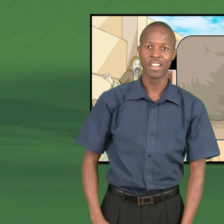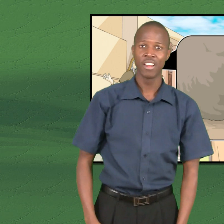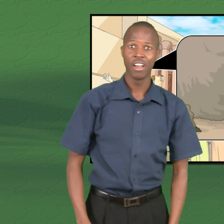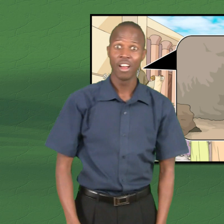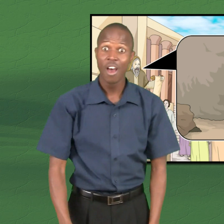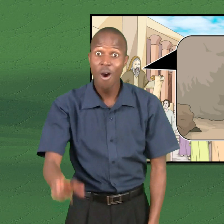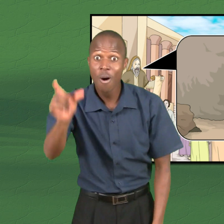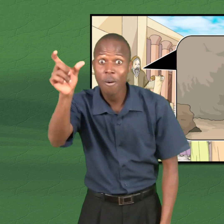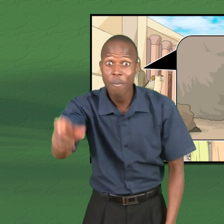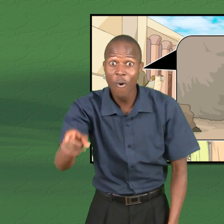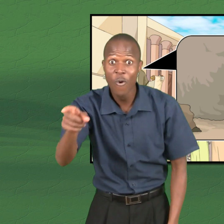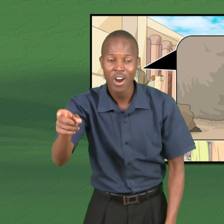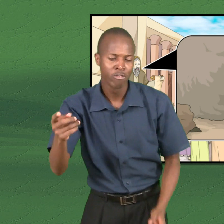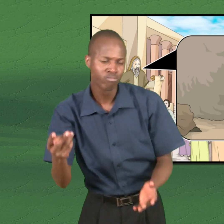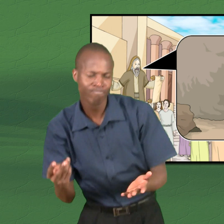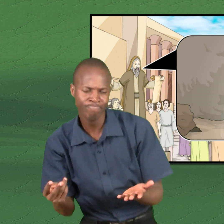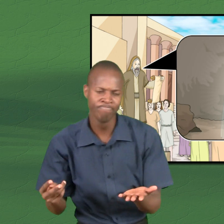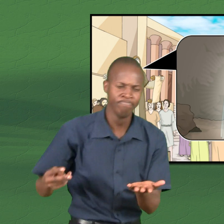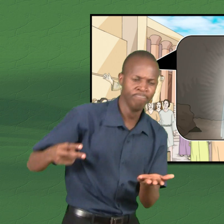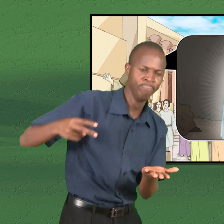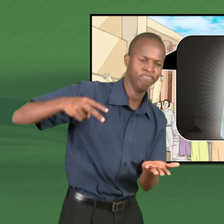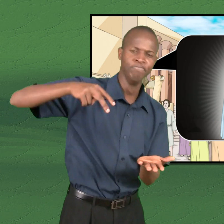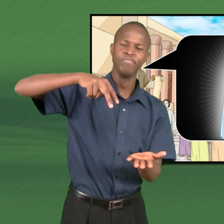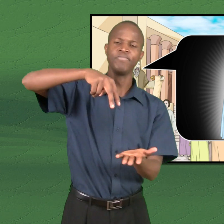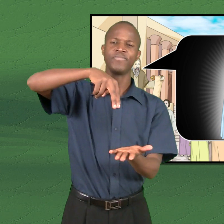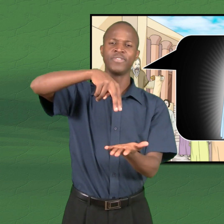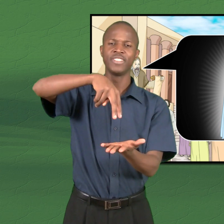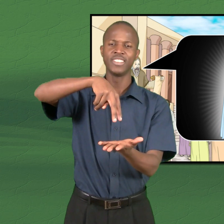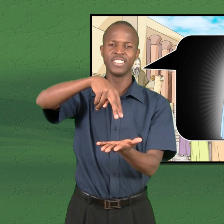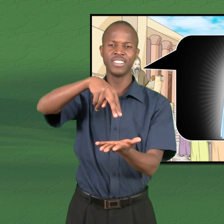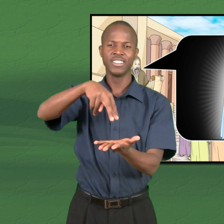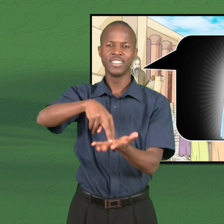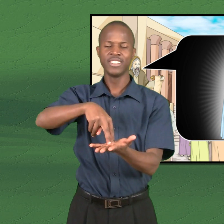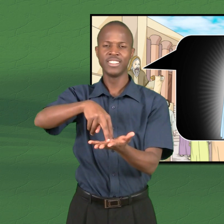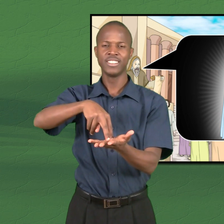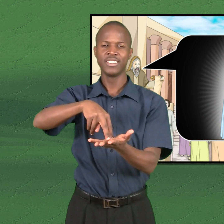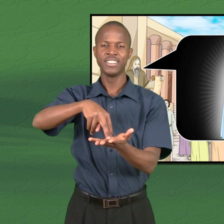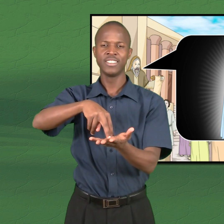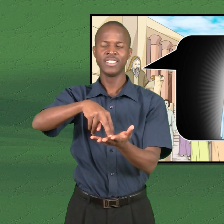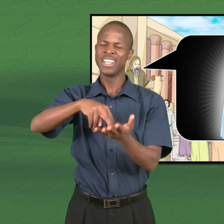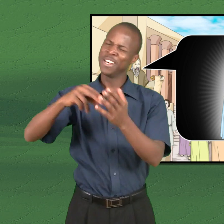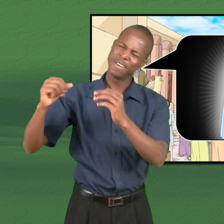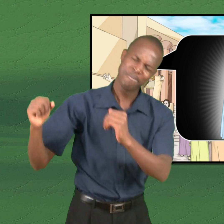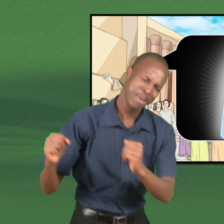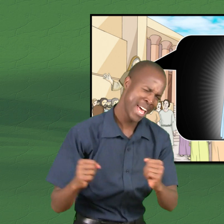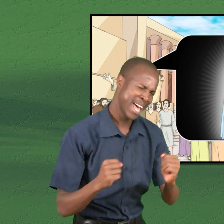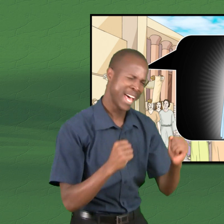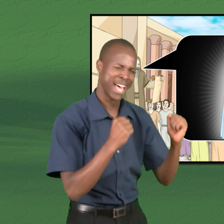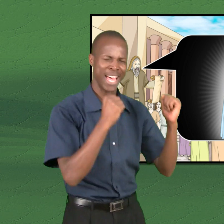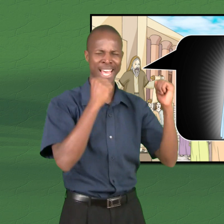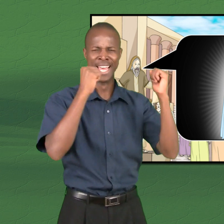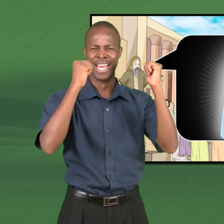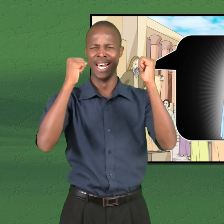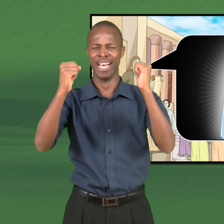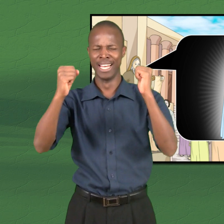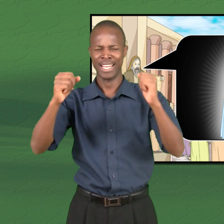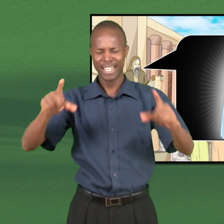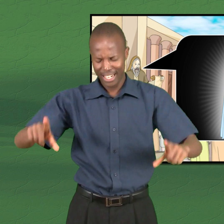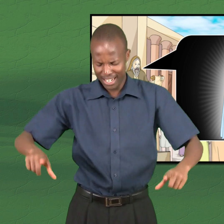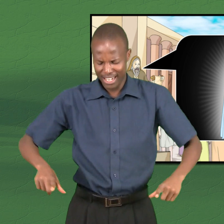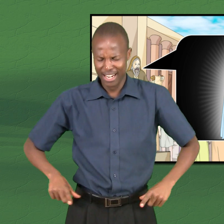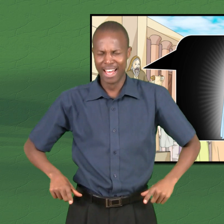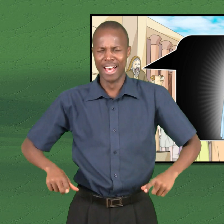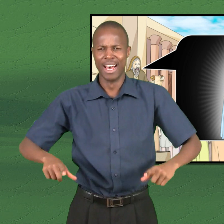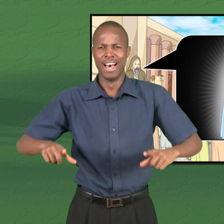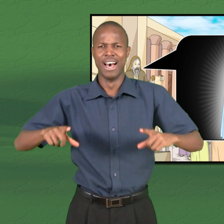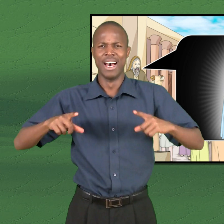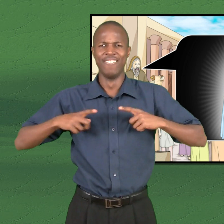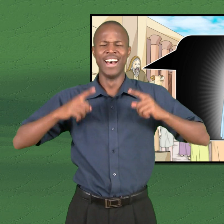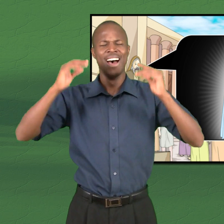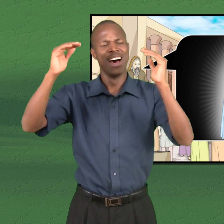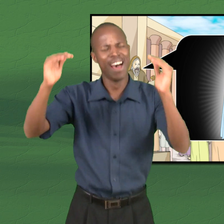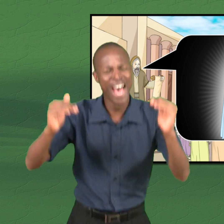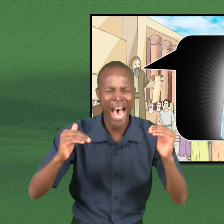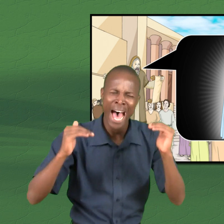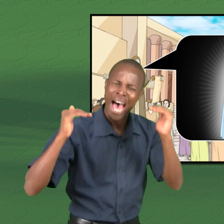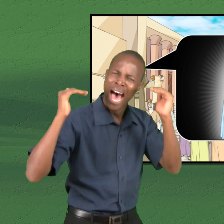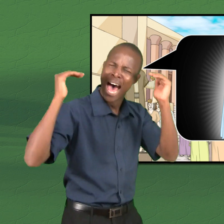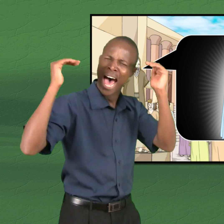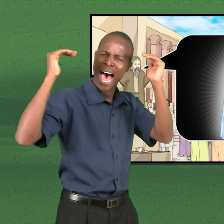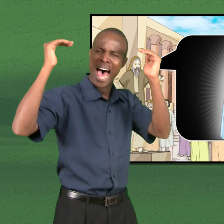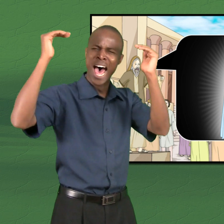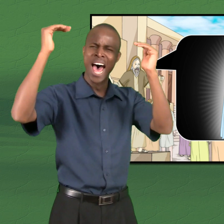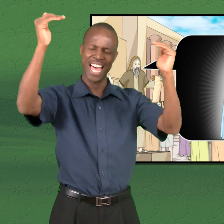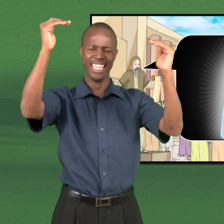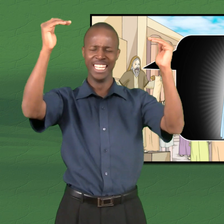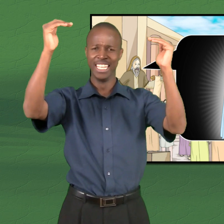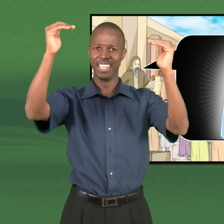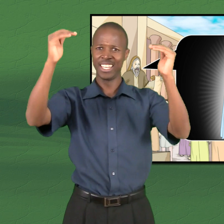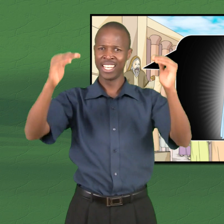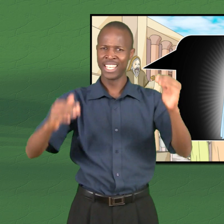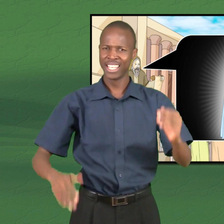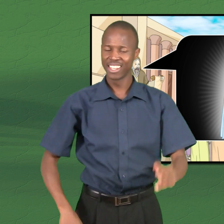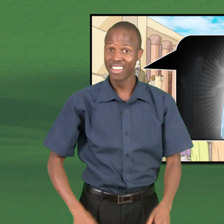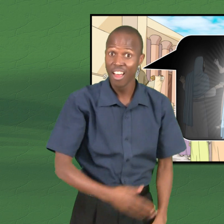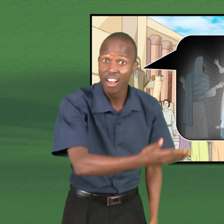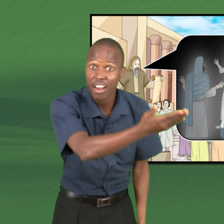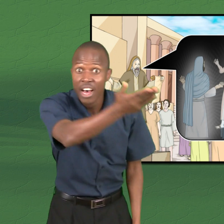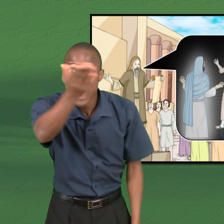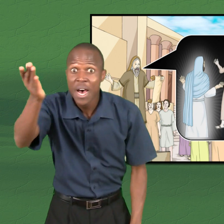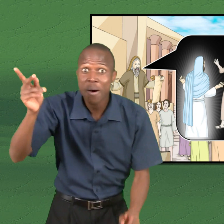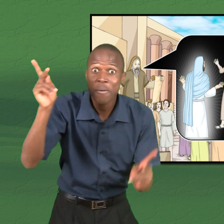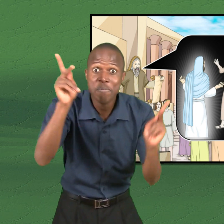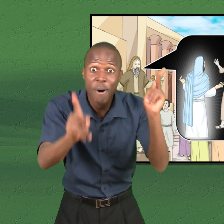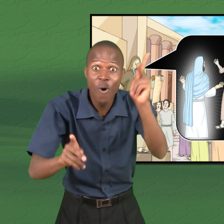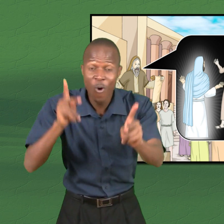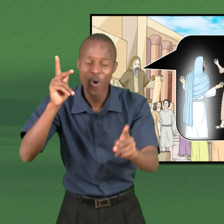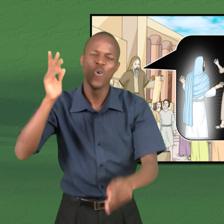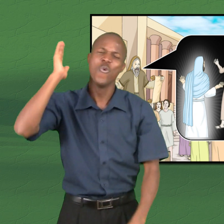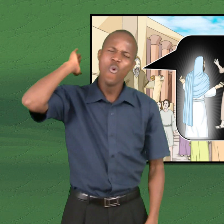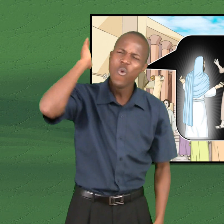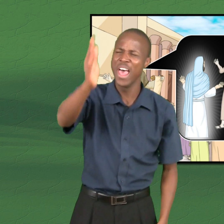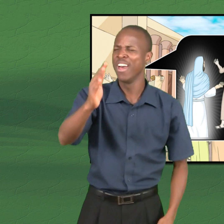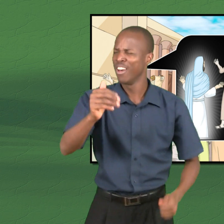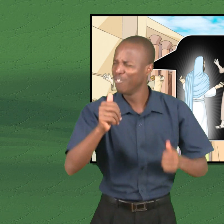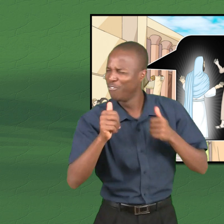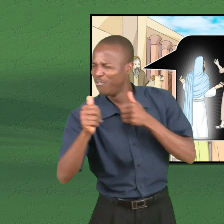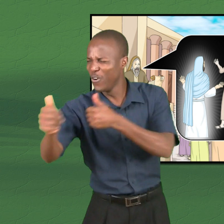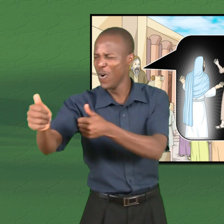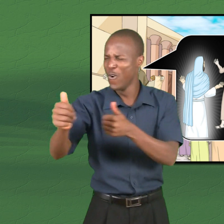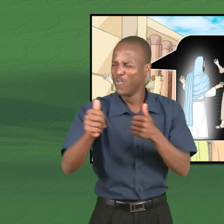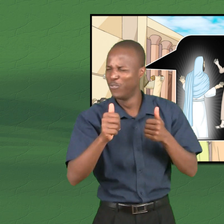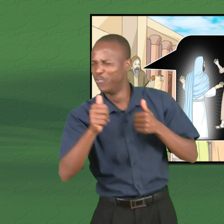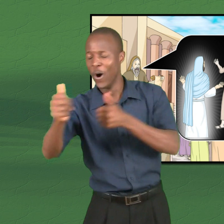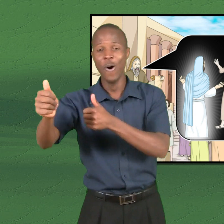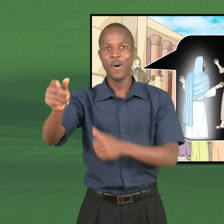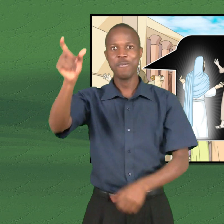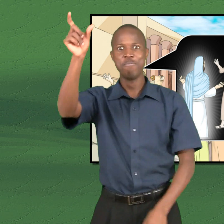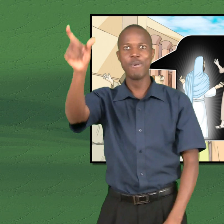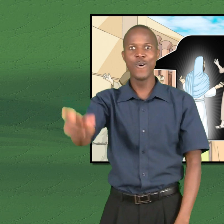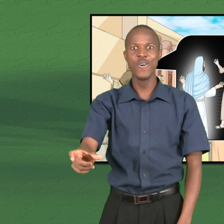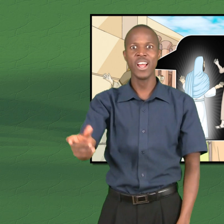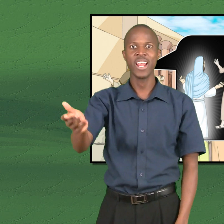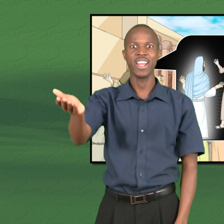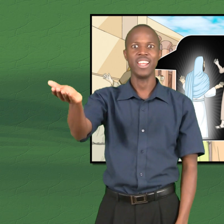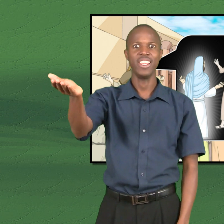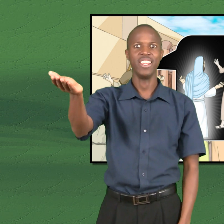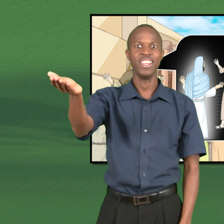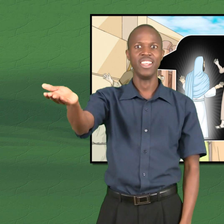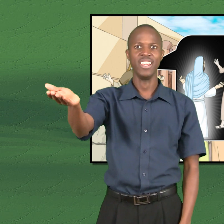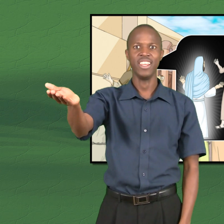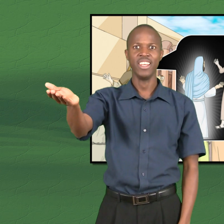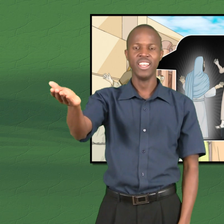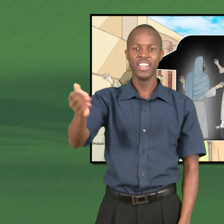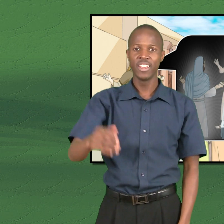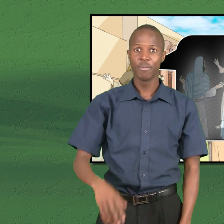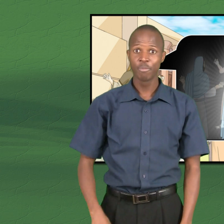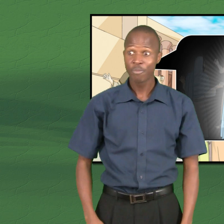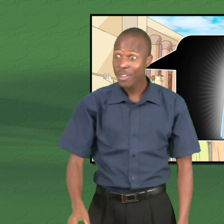After the anguish of His soul, He will see the light of life and be satisfied. By His knowledge My righteous Servant will justify many, and He will bear their iniquities. Therefore I will allot Him a portion with the great, and He will divide the spoils with the strong, because He has poured out His life unto death, and He was numbered with the transgressors.